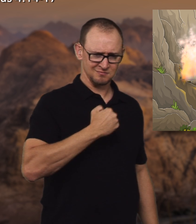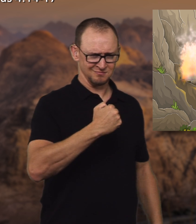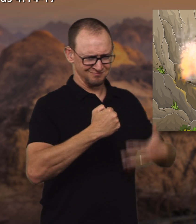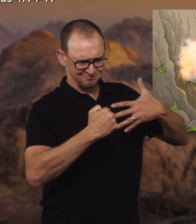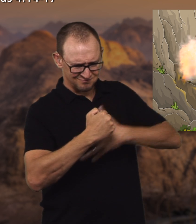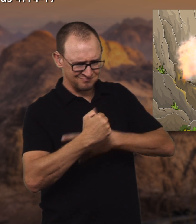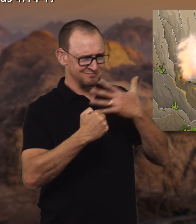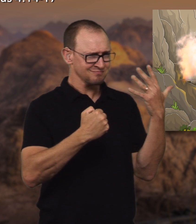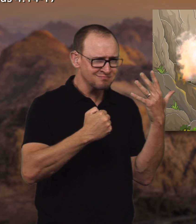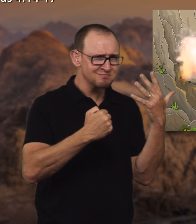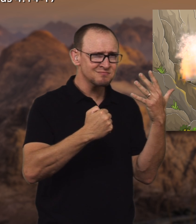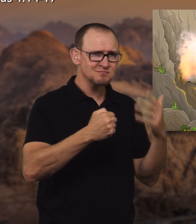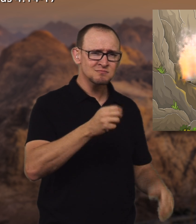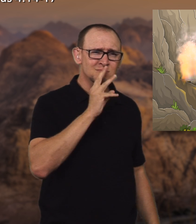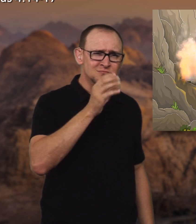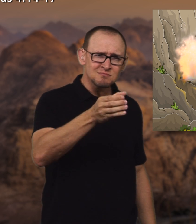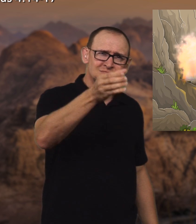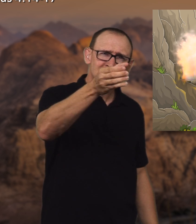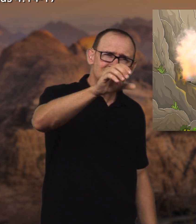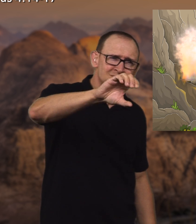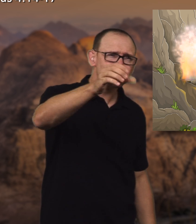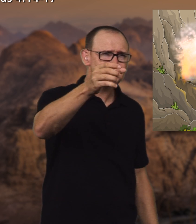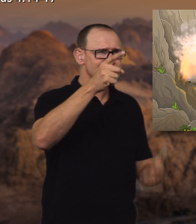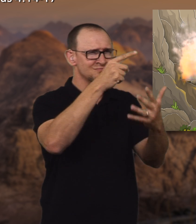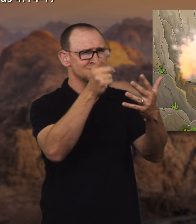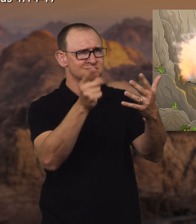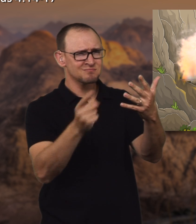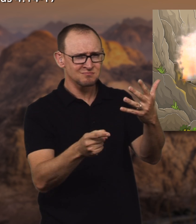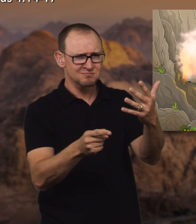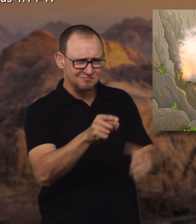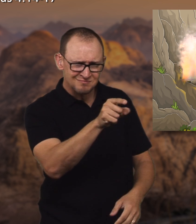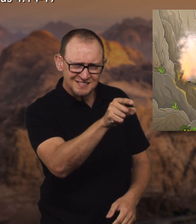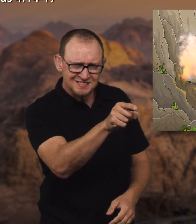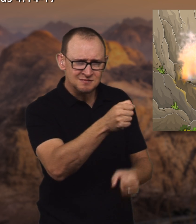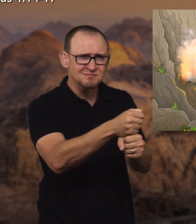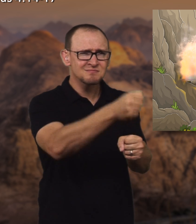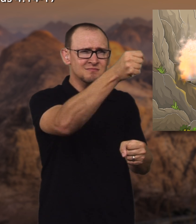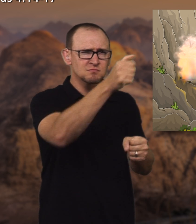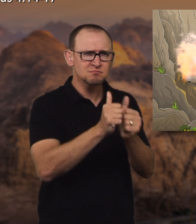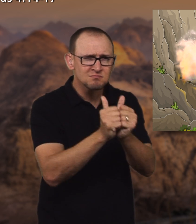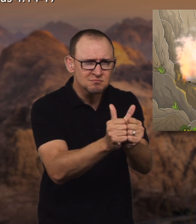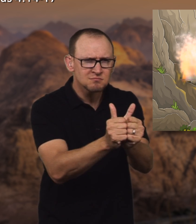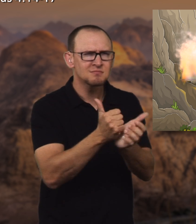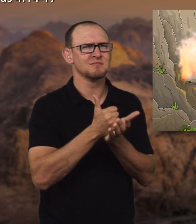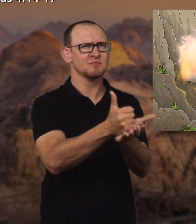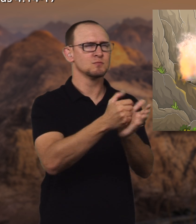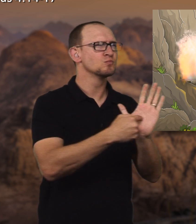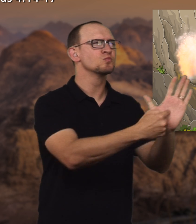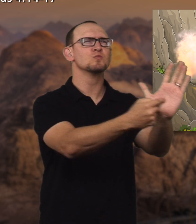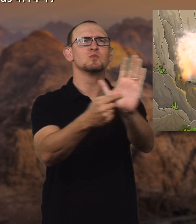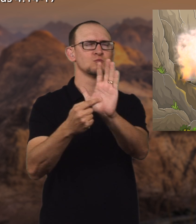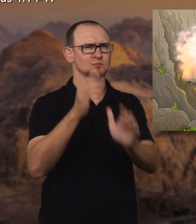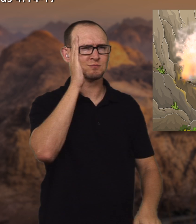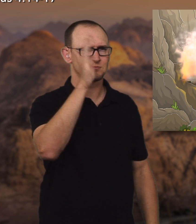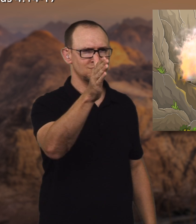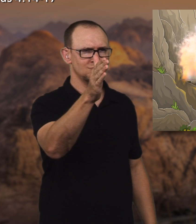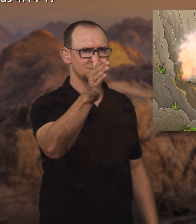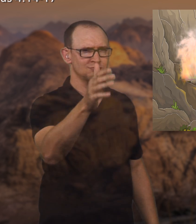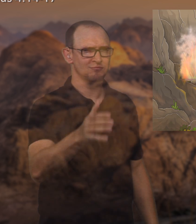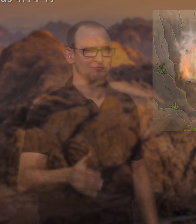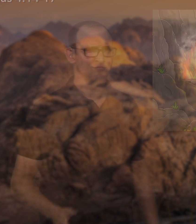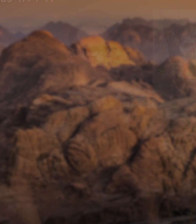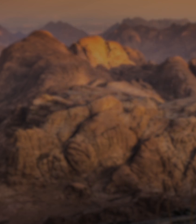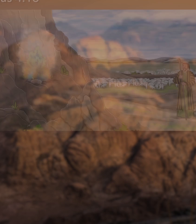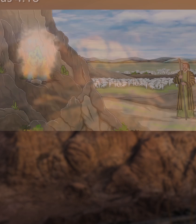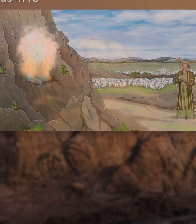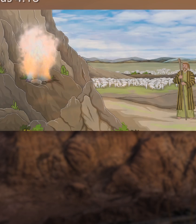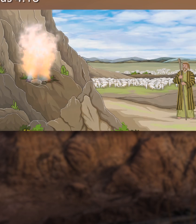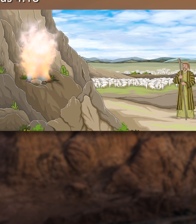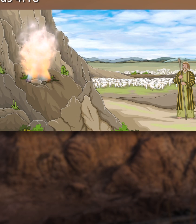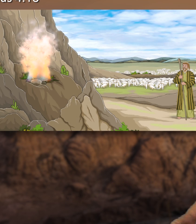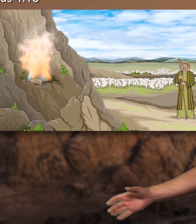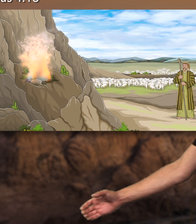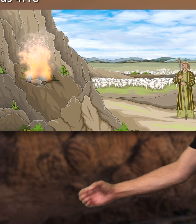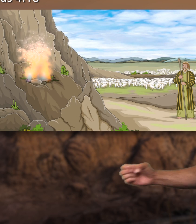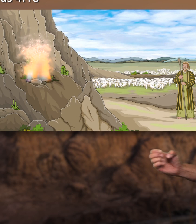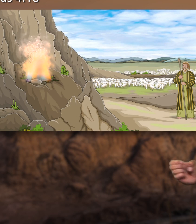But take this staff in your hand so you can perform signs with it.”